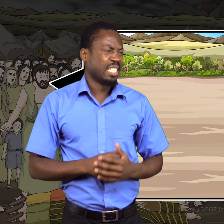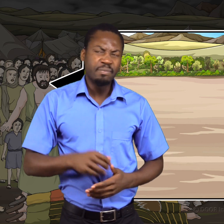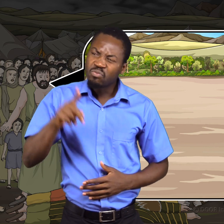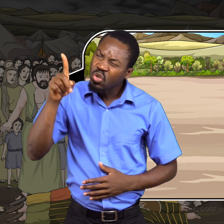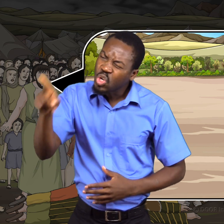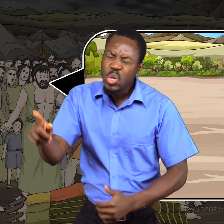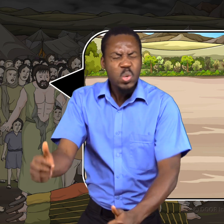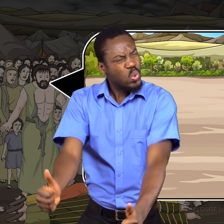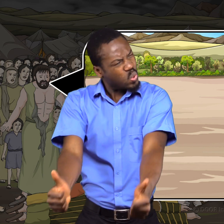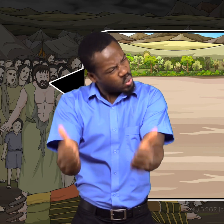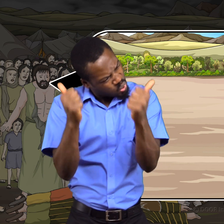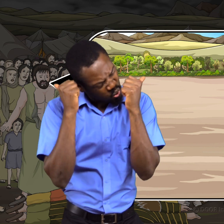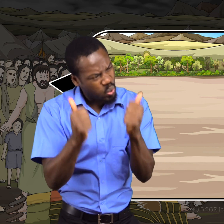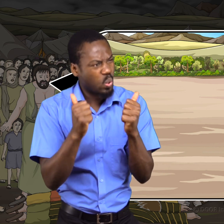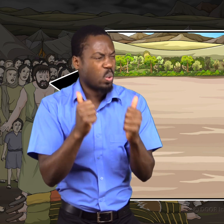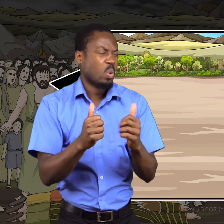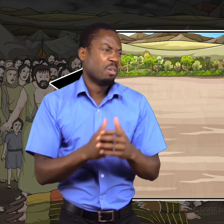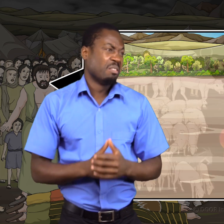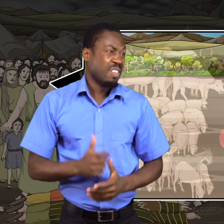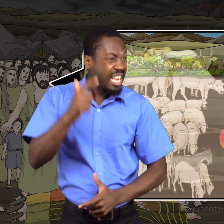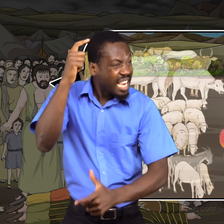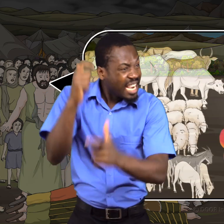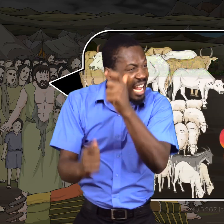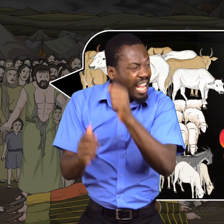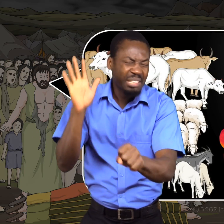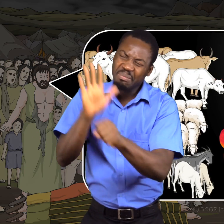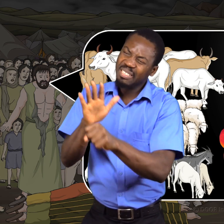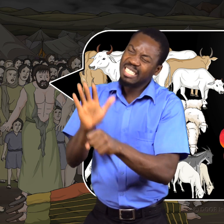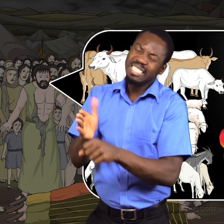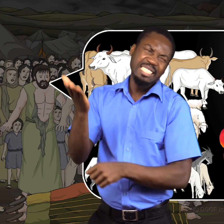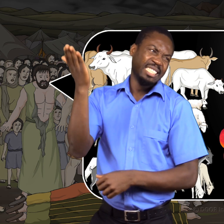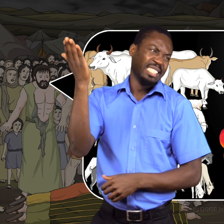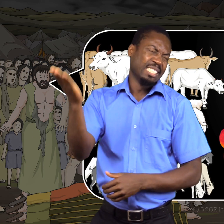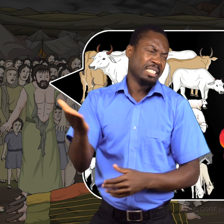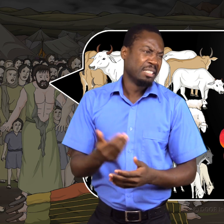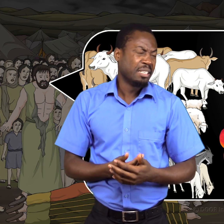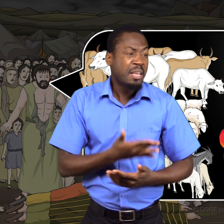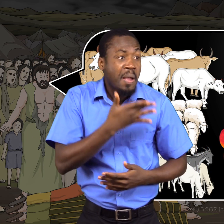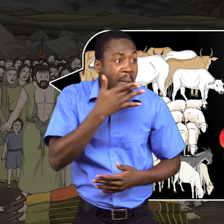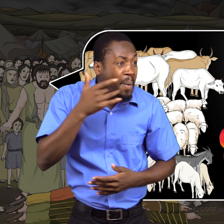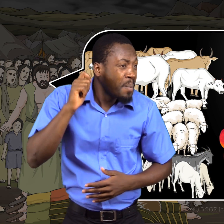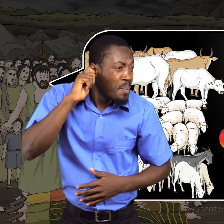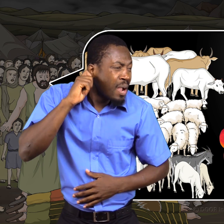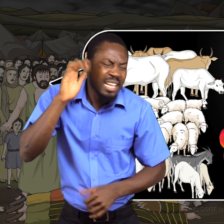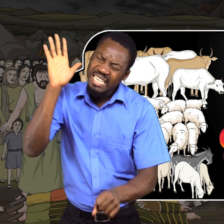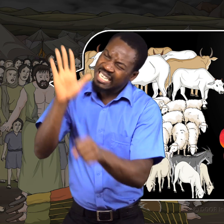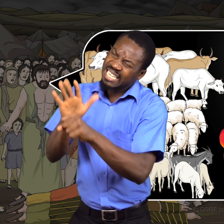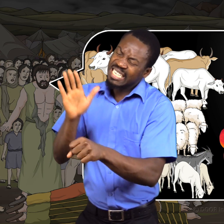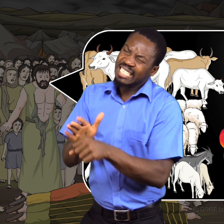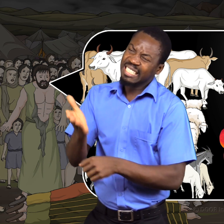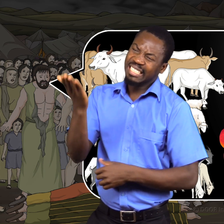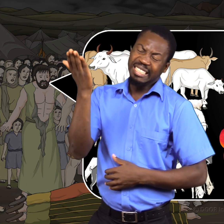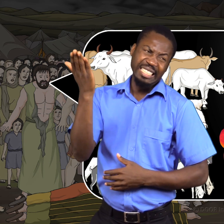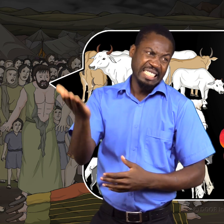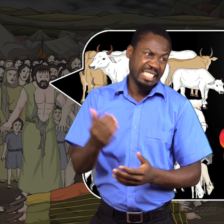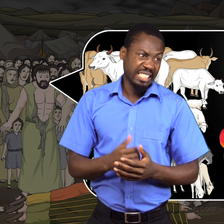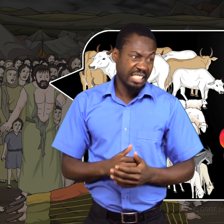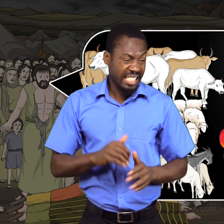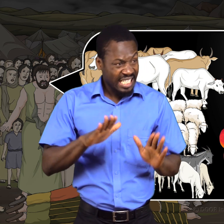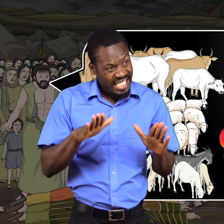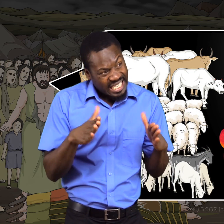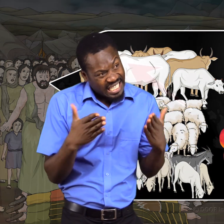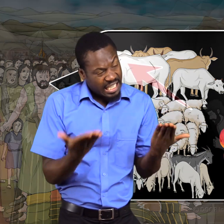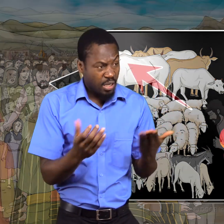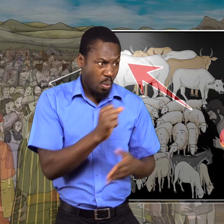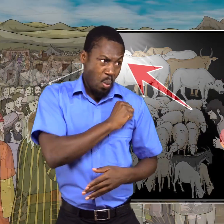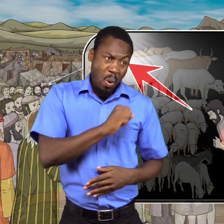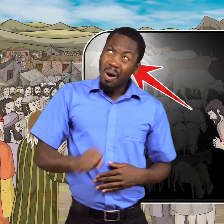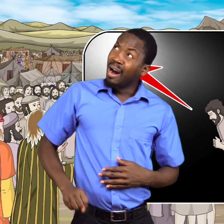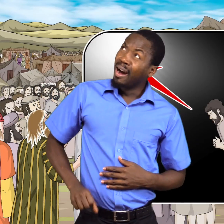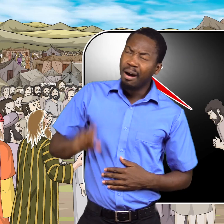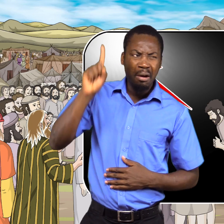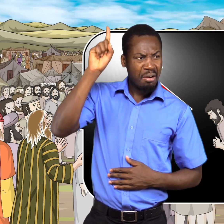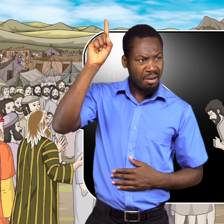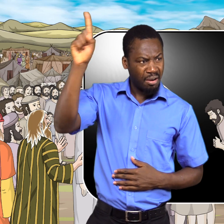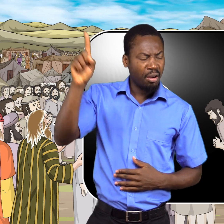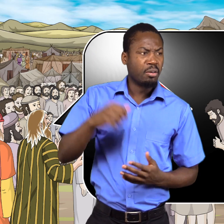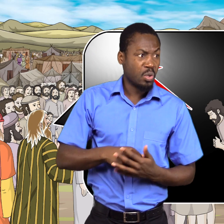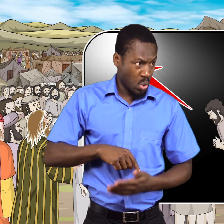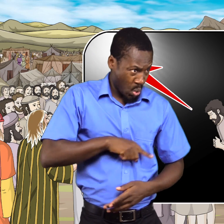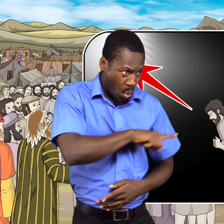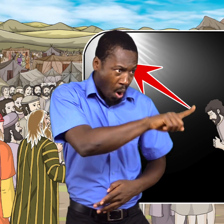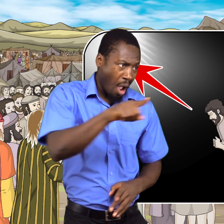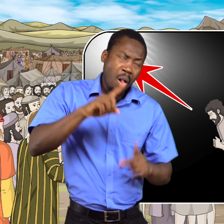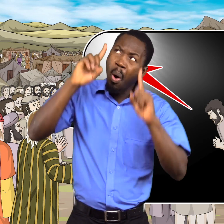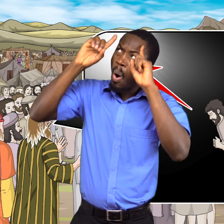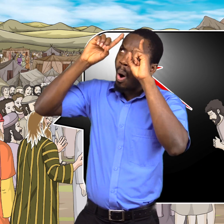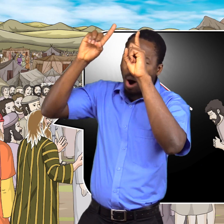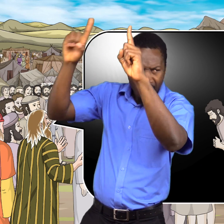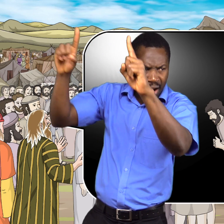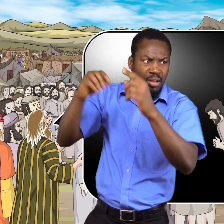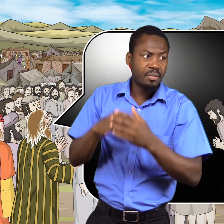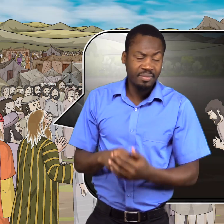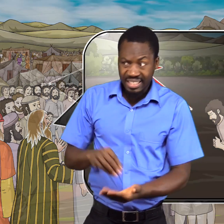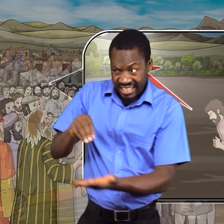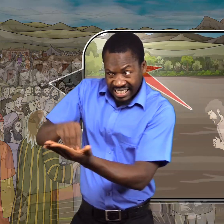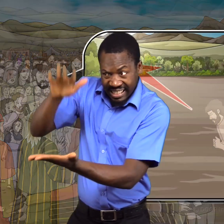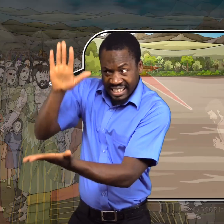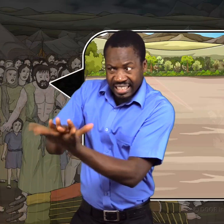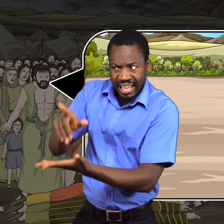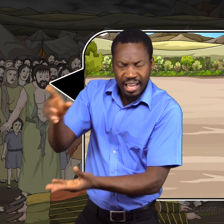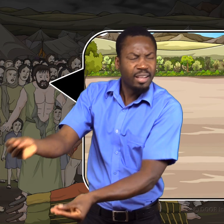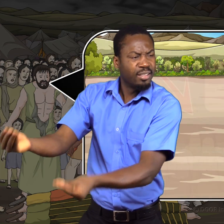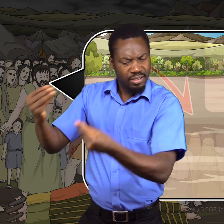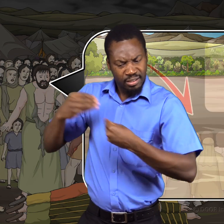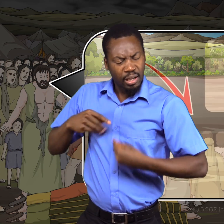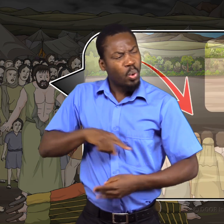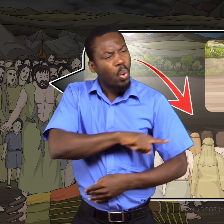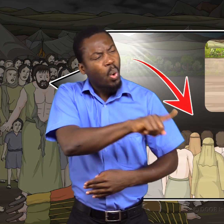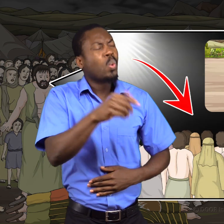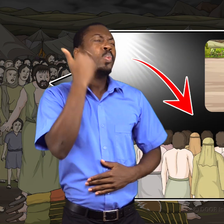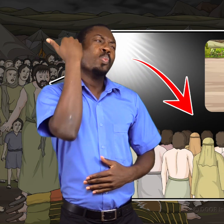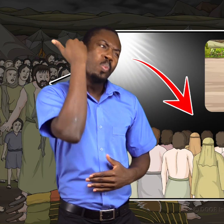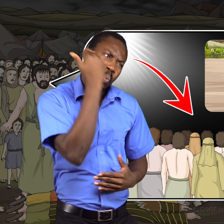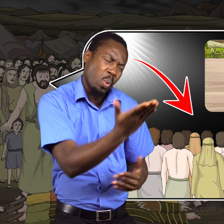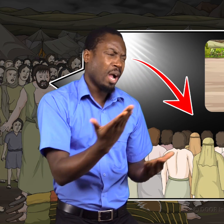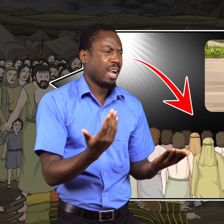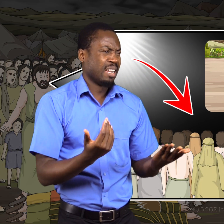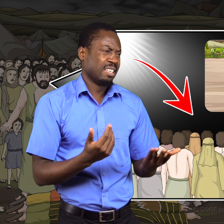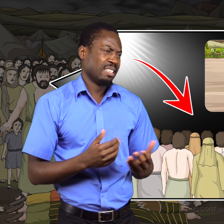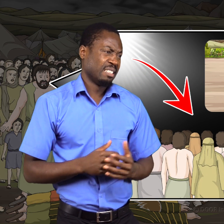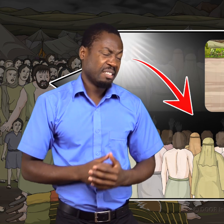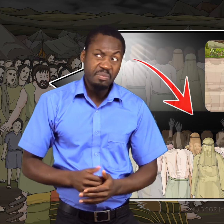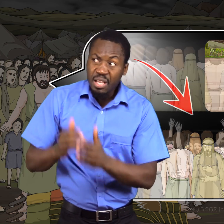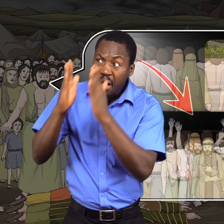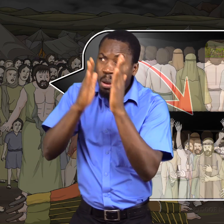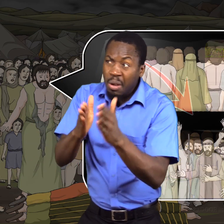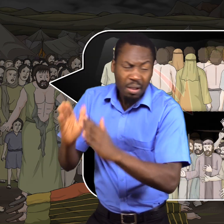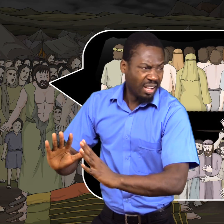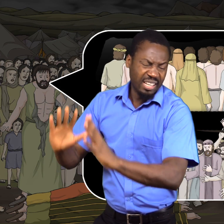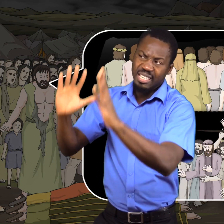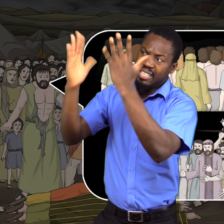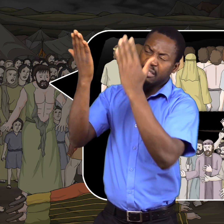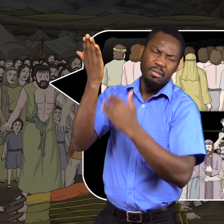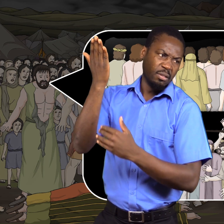If the LORD delights in us, He will bring us into this land, a land flowing with milk and honey, and He will give it to us.